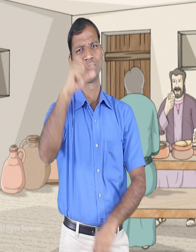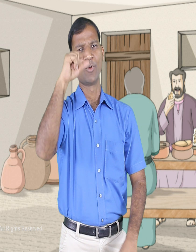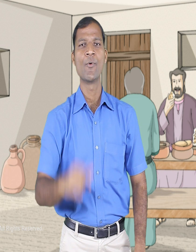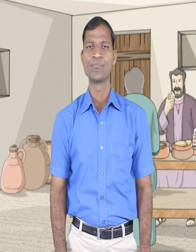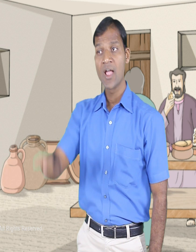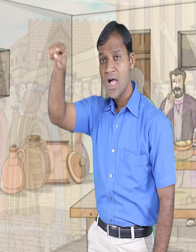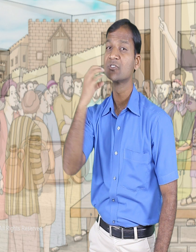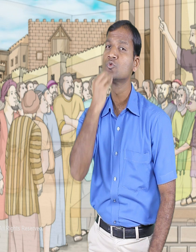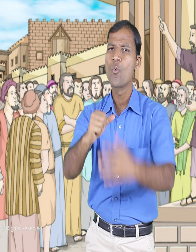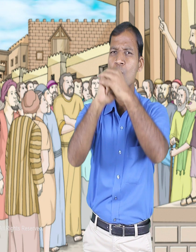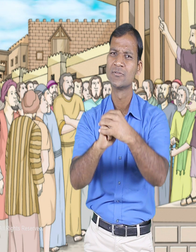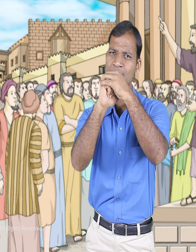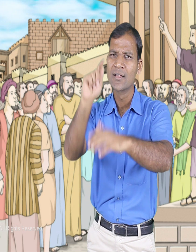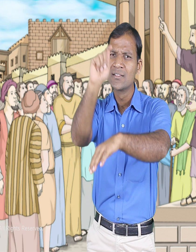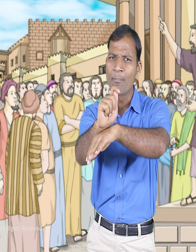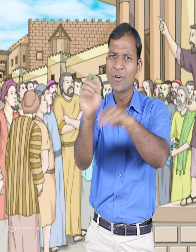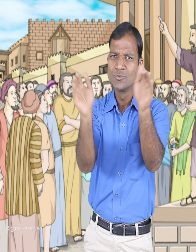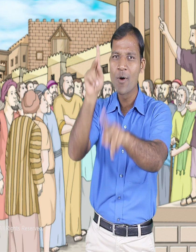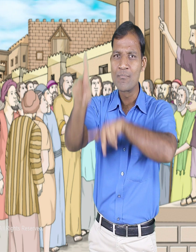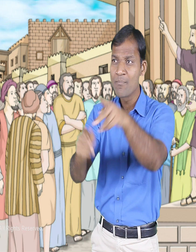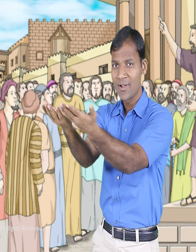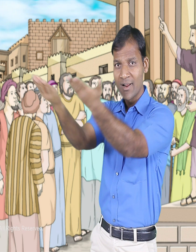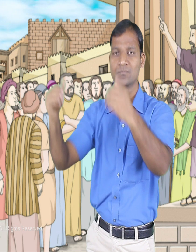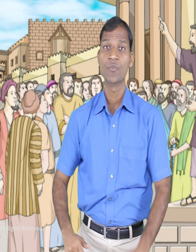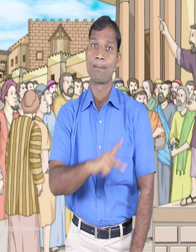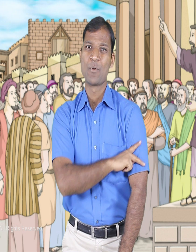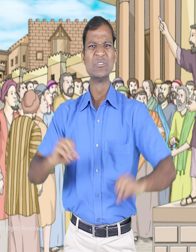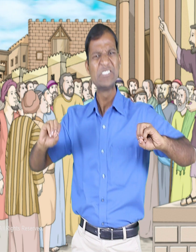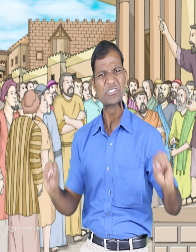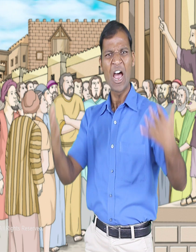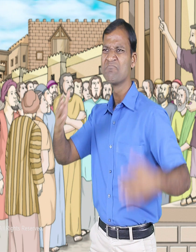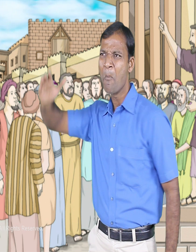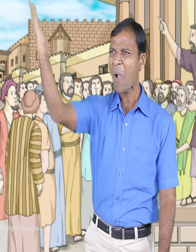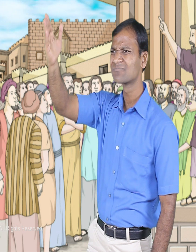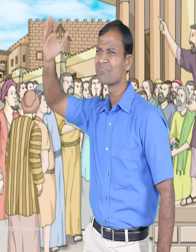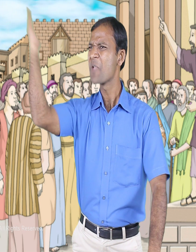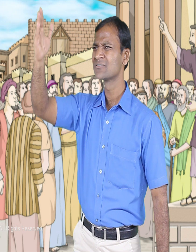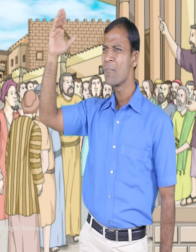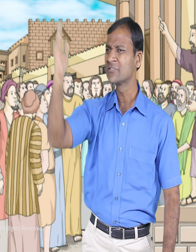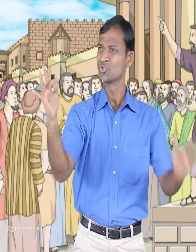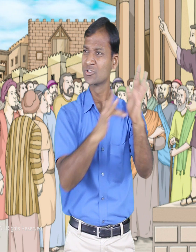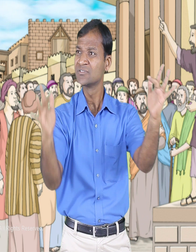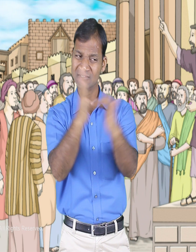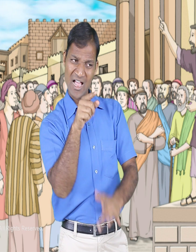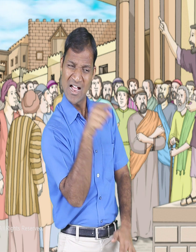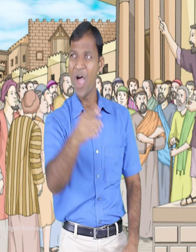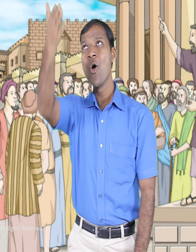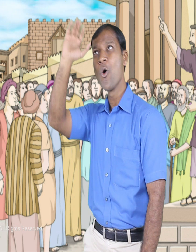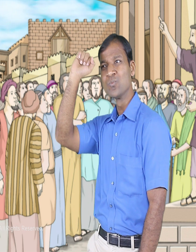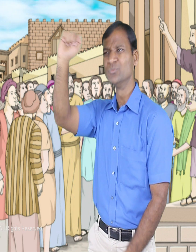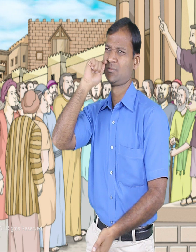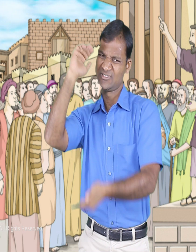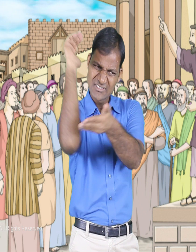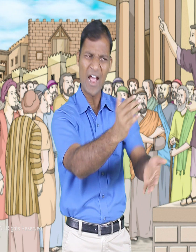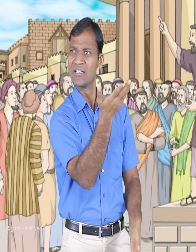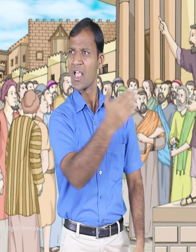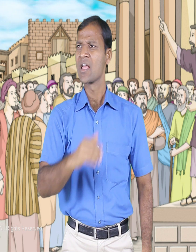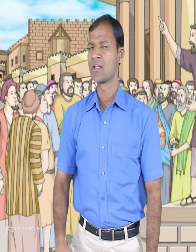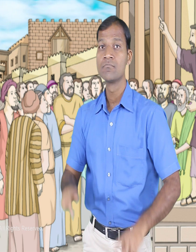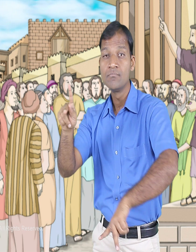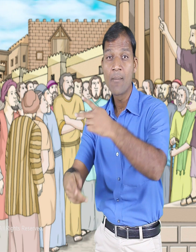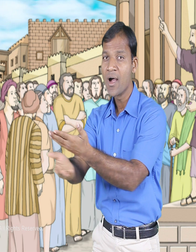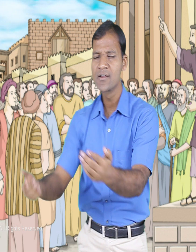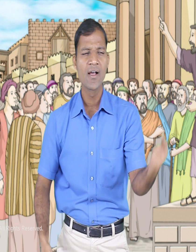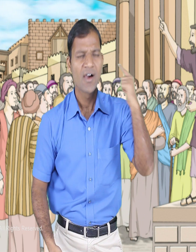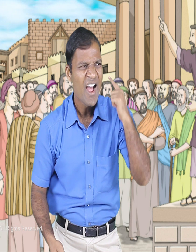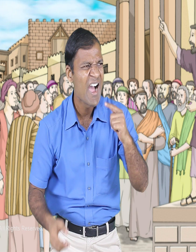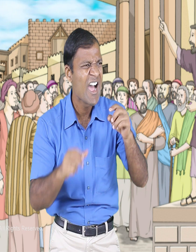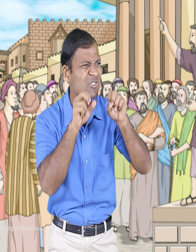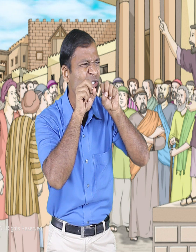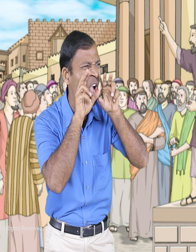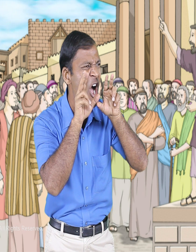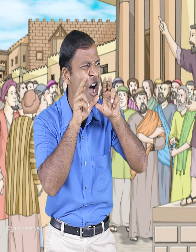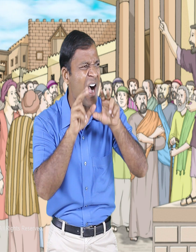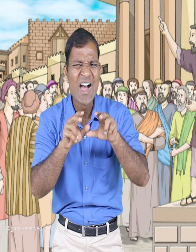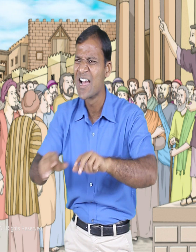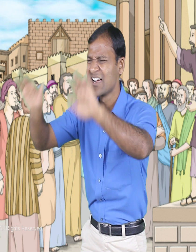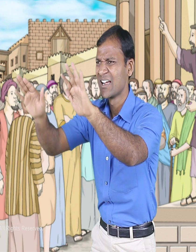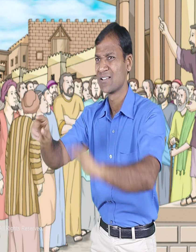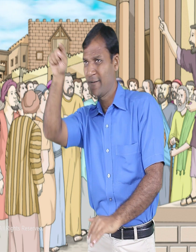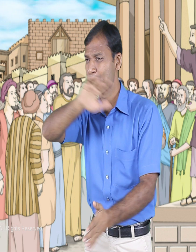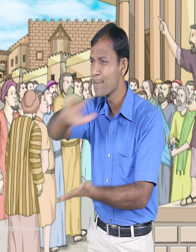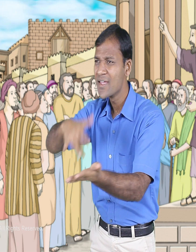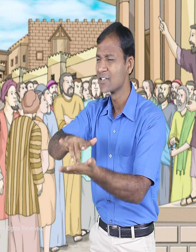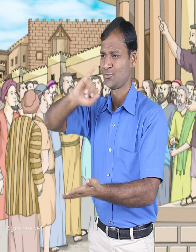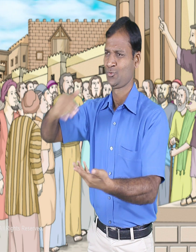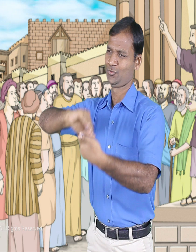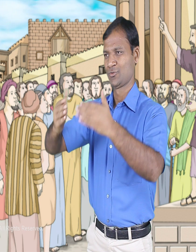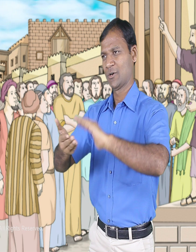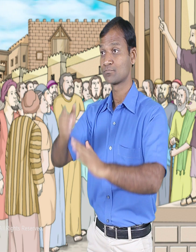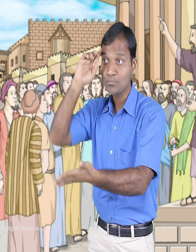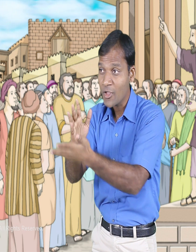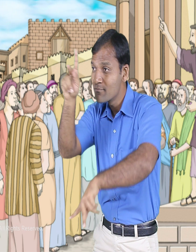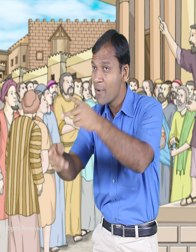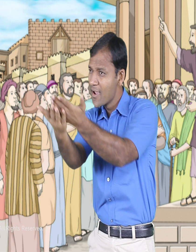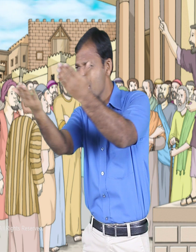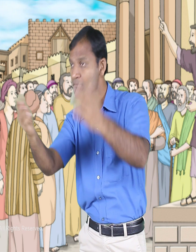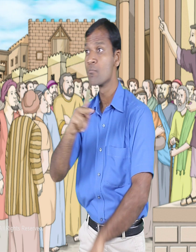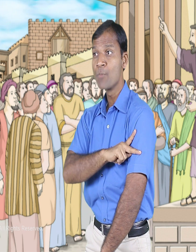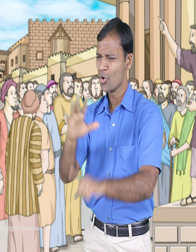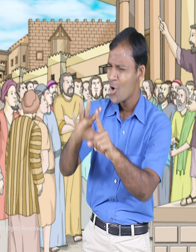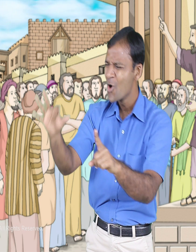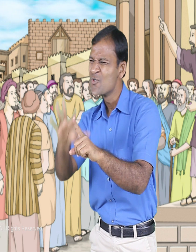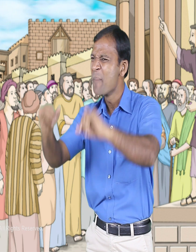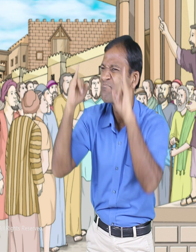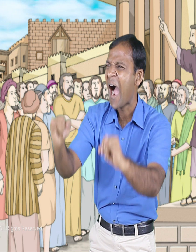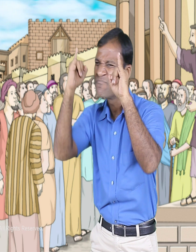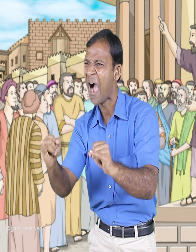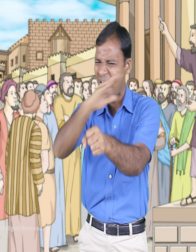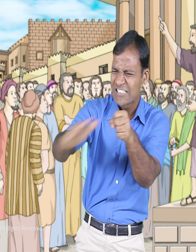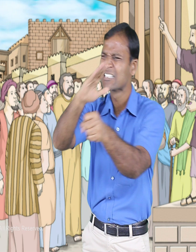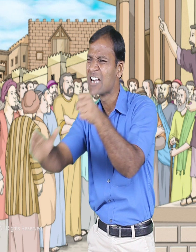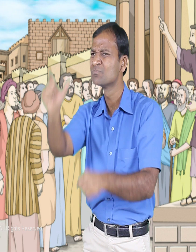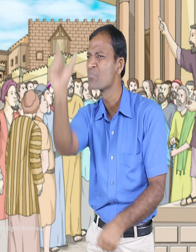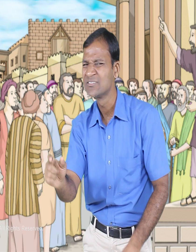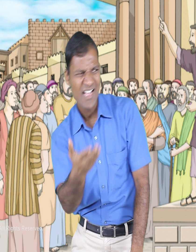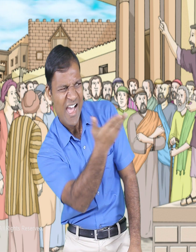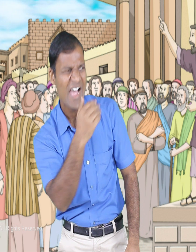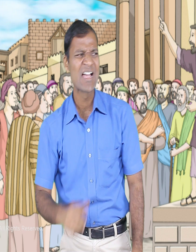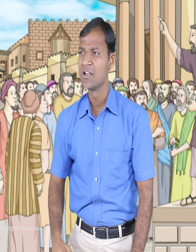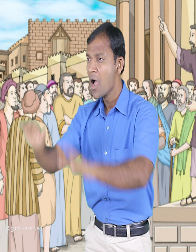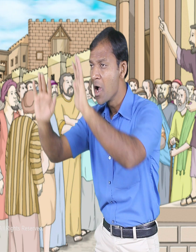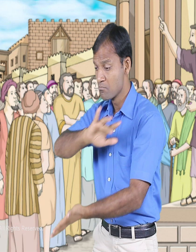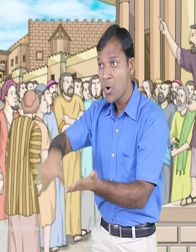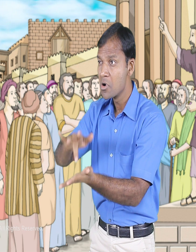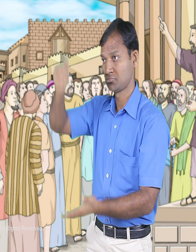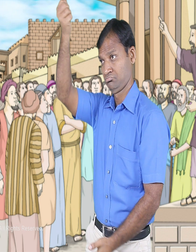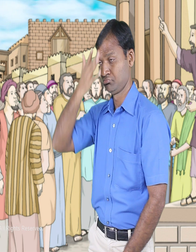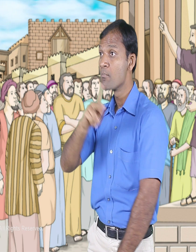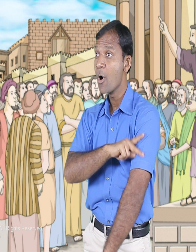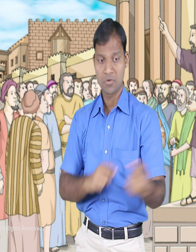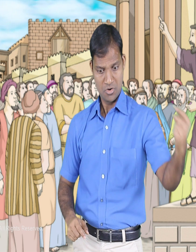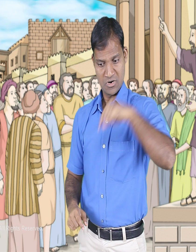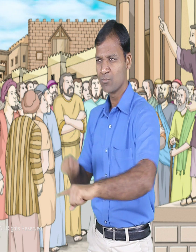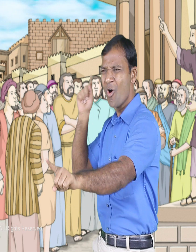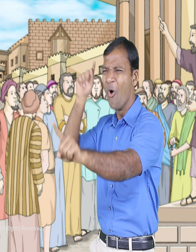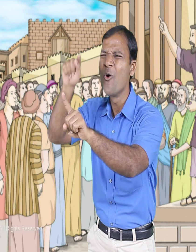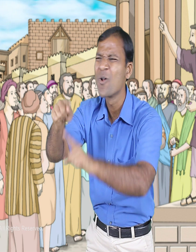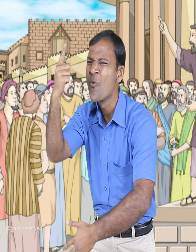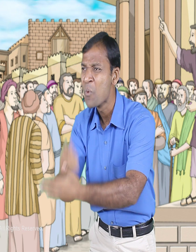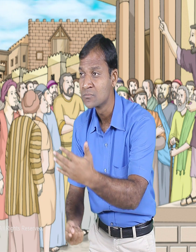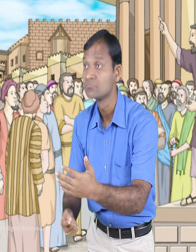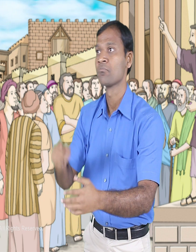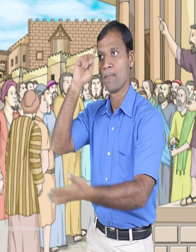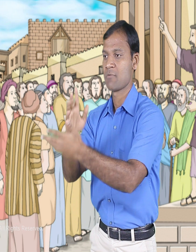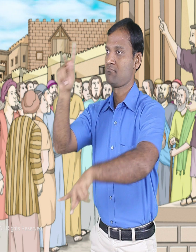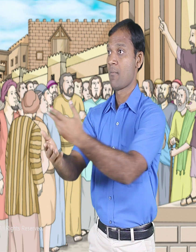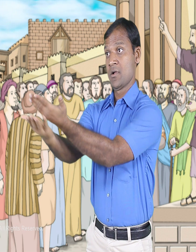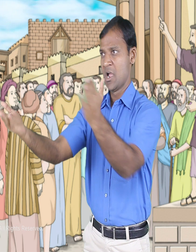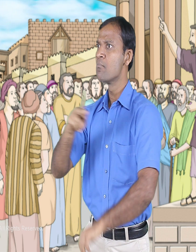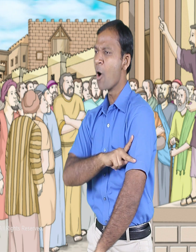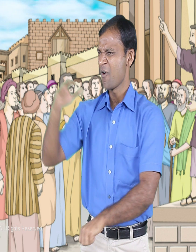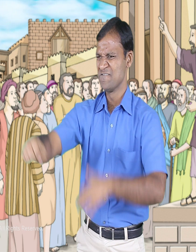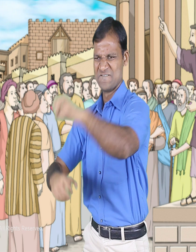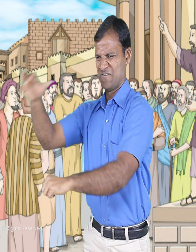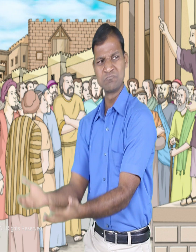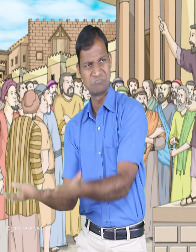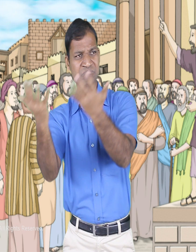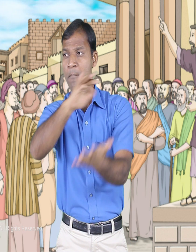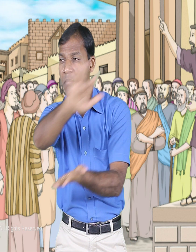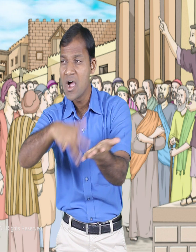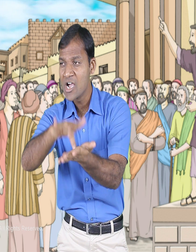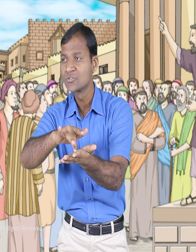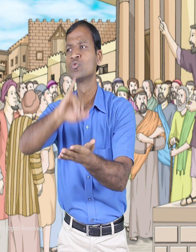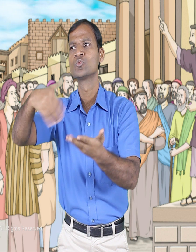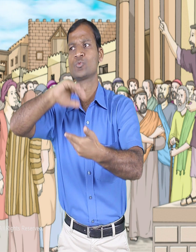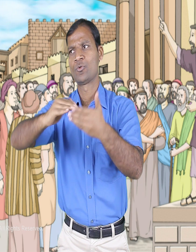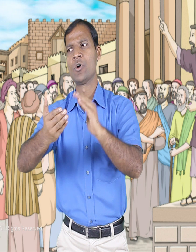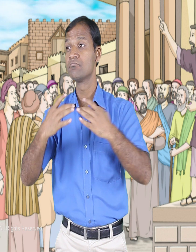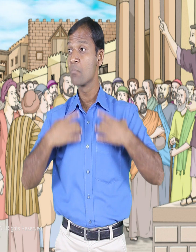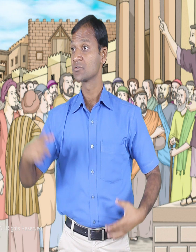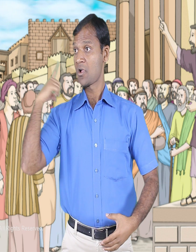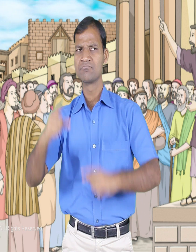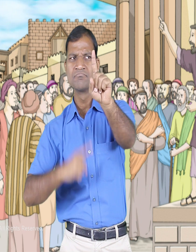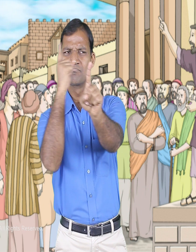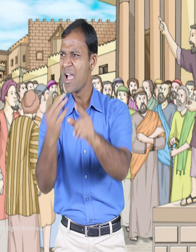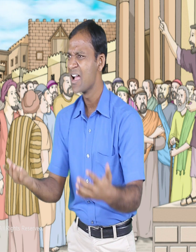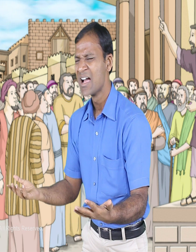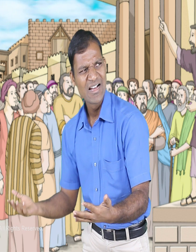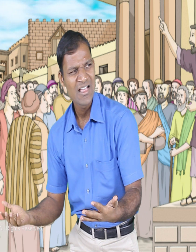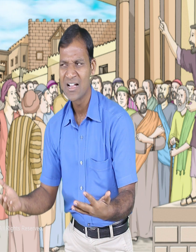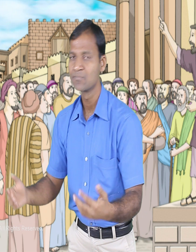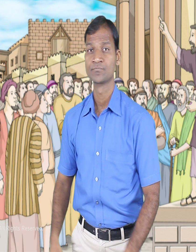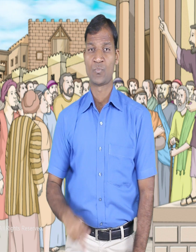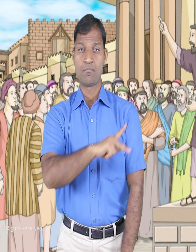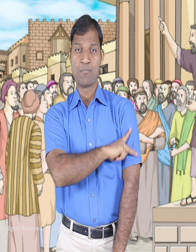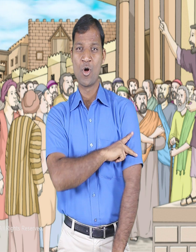Saul promptly began to proclaim Jesus in the synagogues, declaring, “He is the Son of God.” All who heard him were astounded and asked, “Isn’t this the man who wreaked havoc in Jerusalem on those who call on this name?